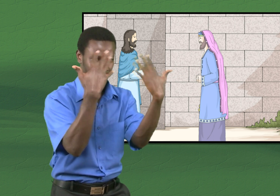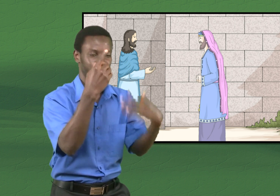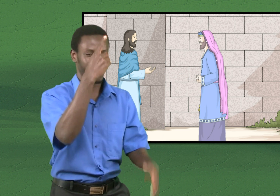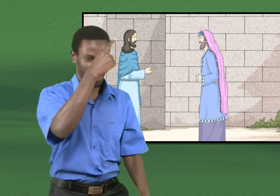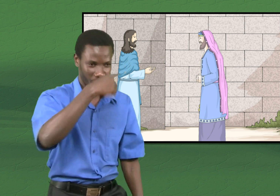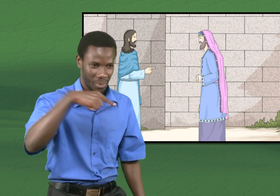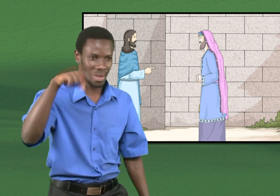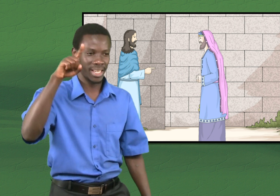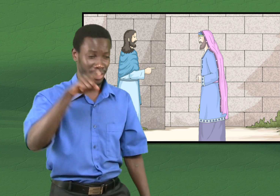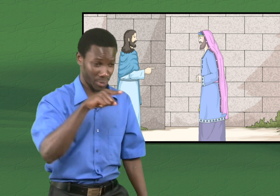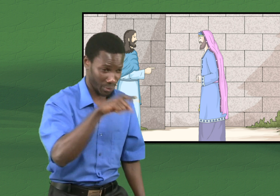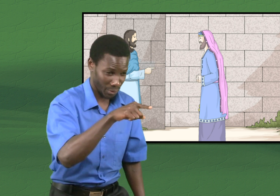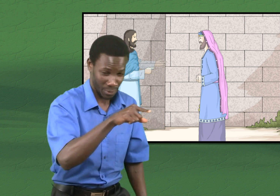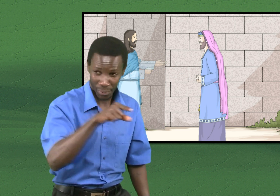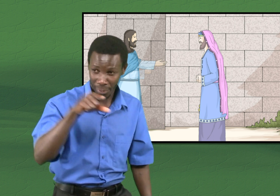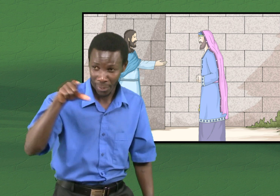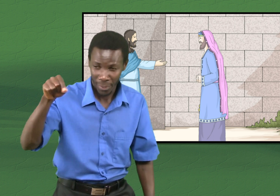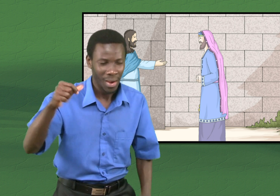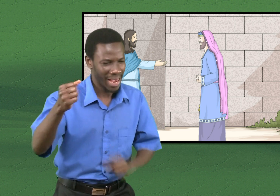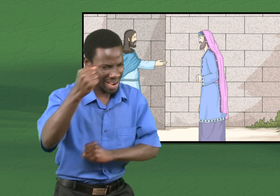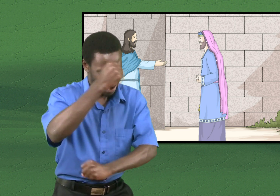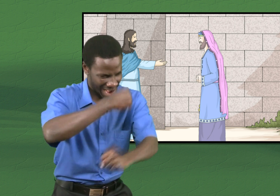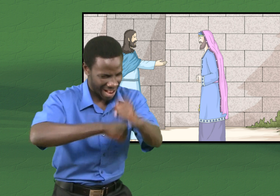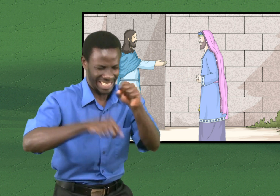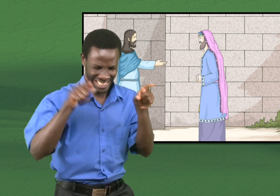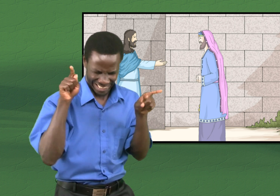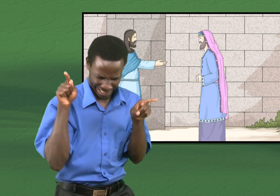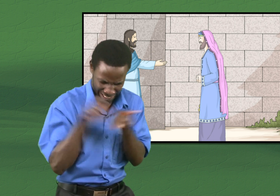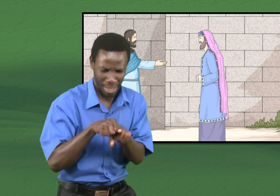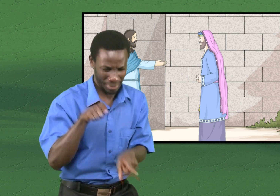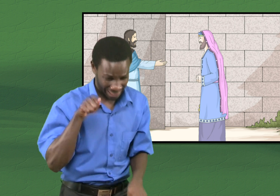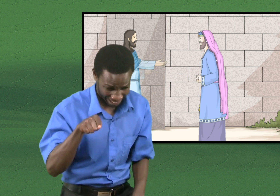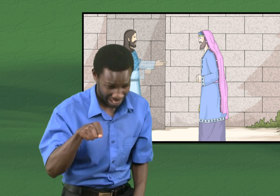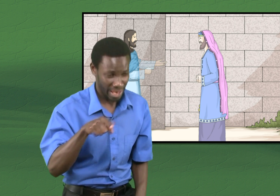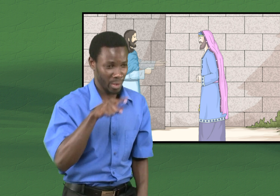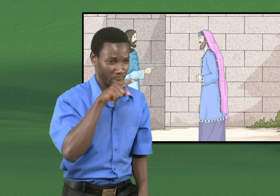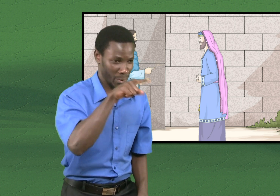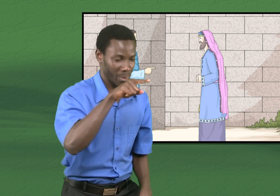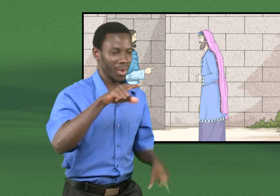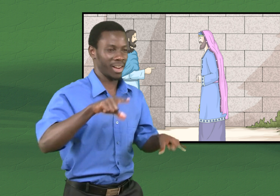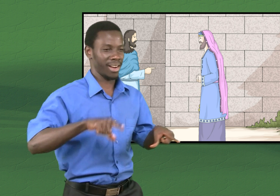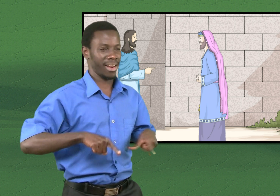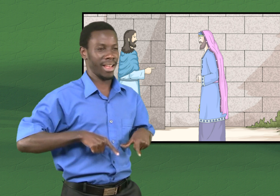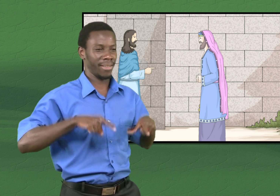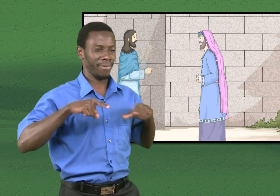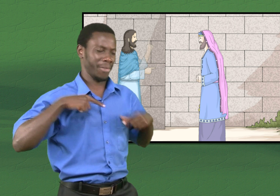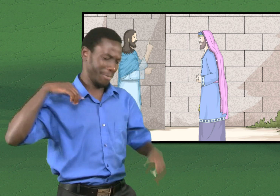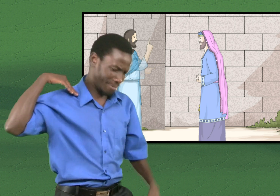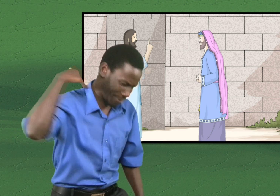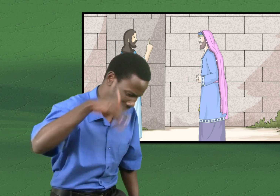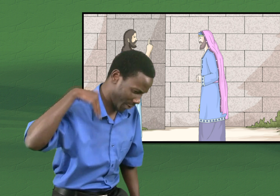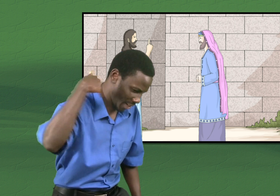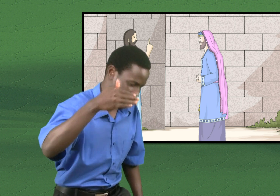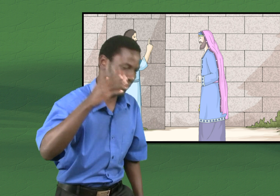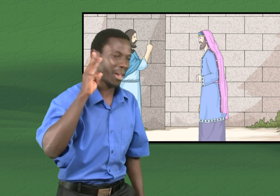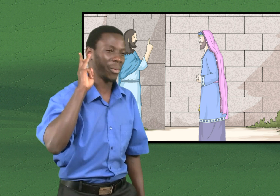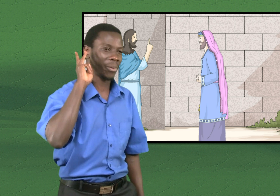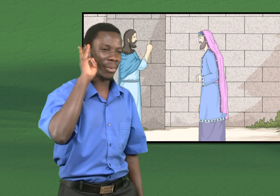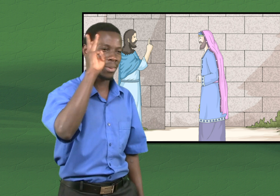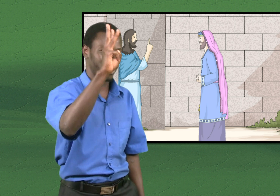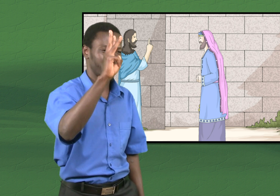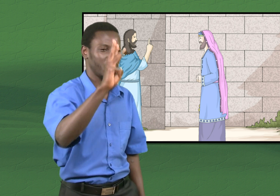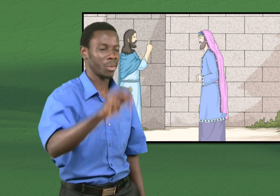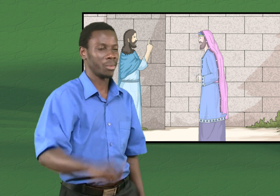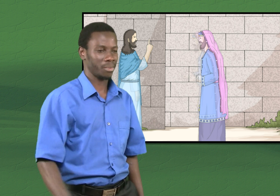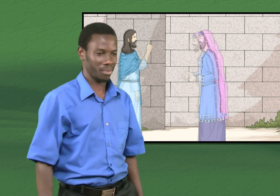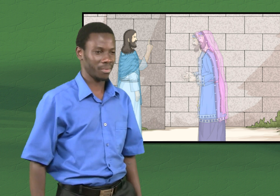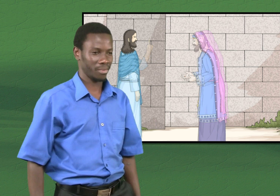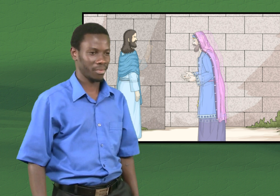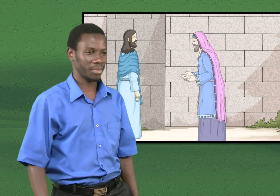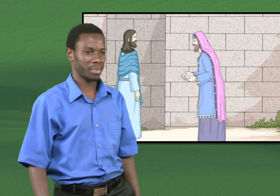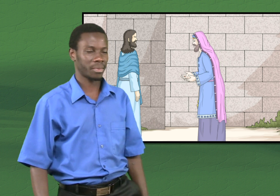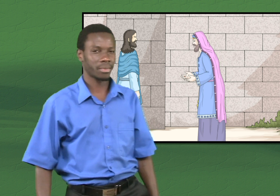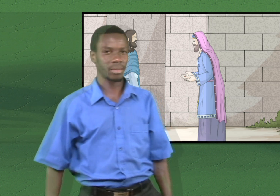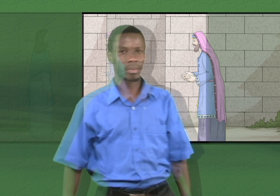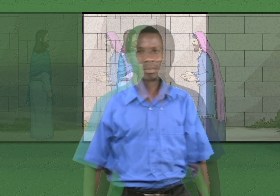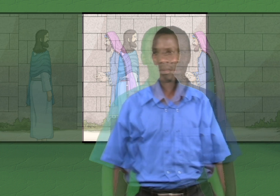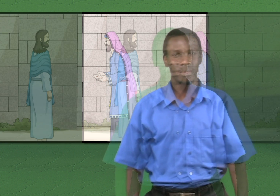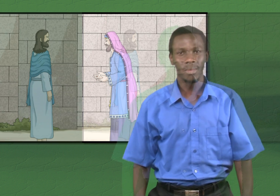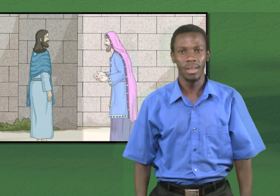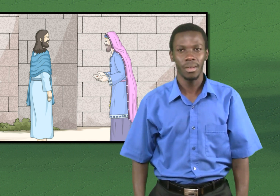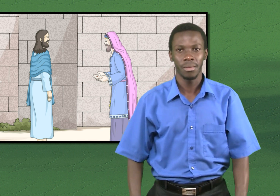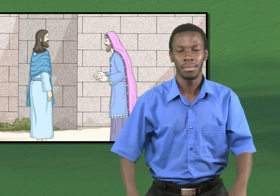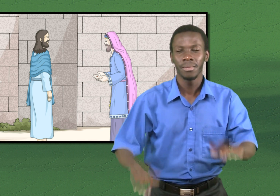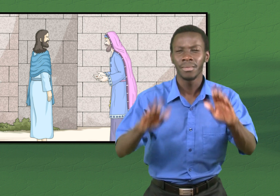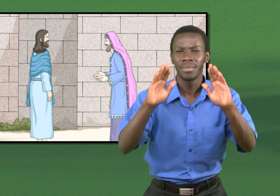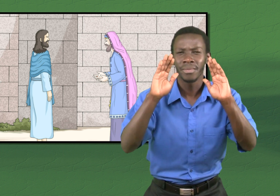“Do this and you will live.”